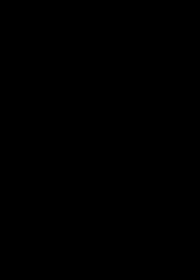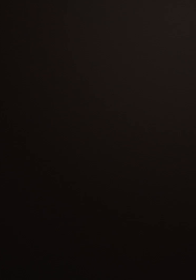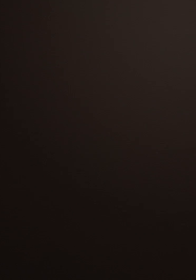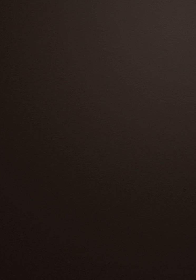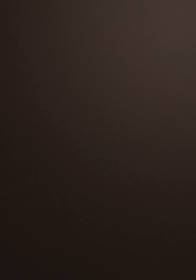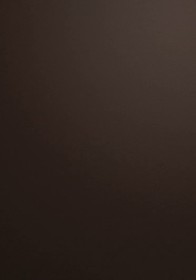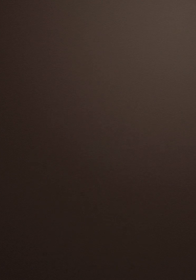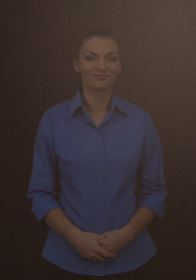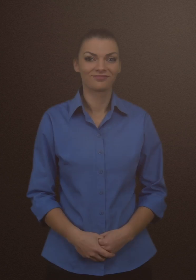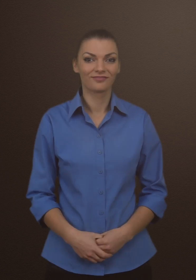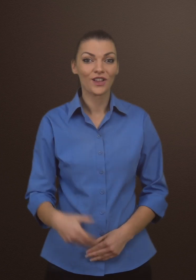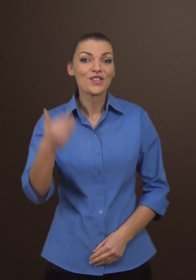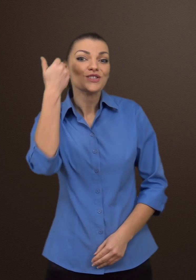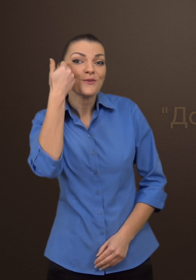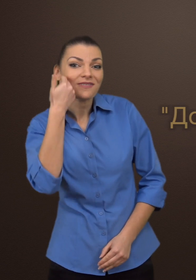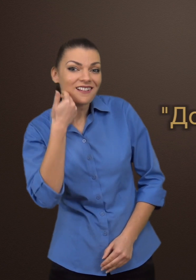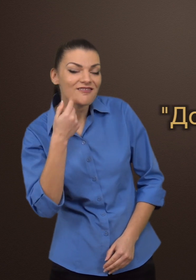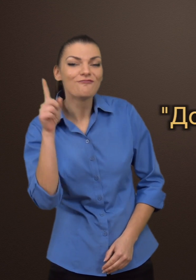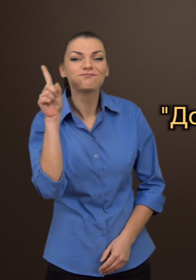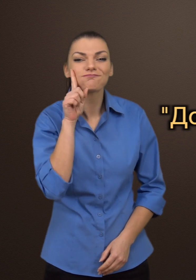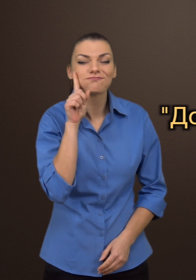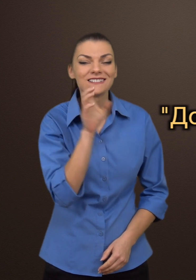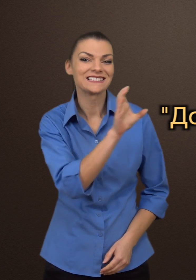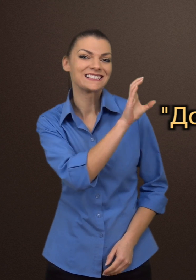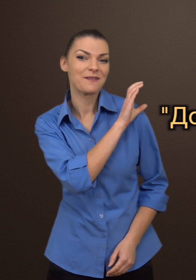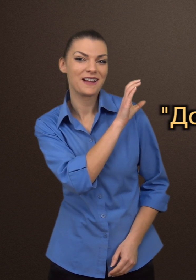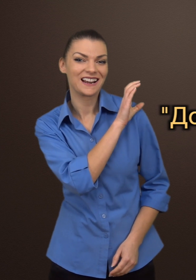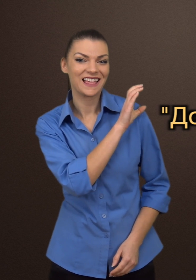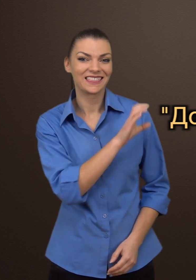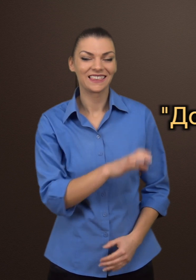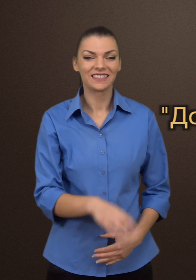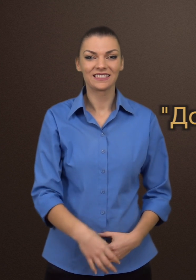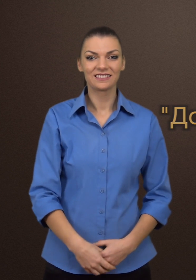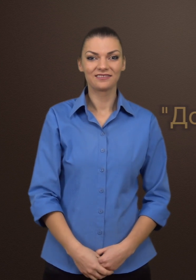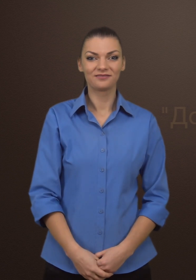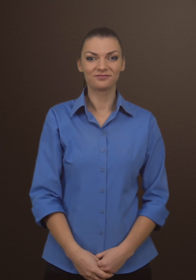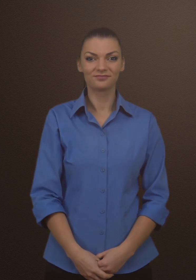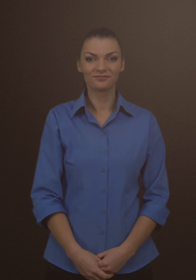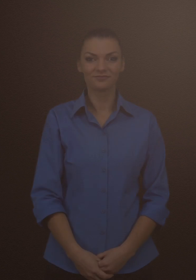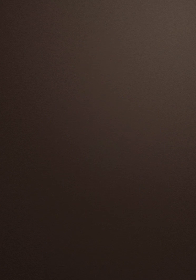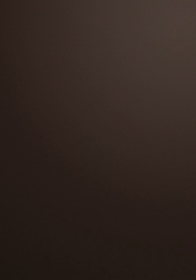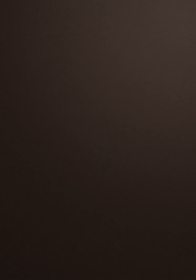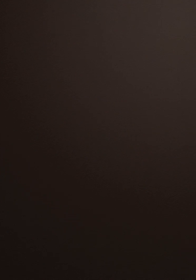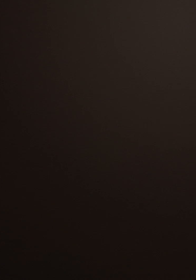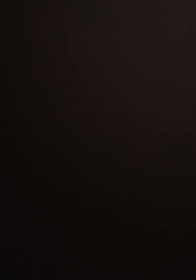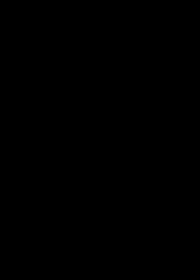How to love God and people